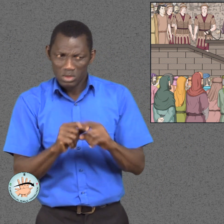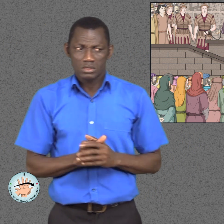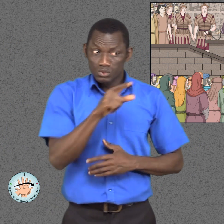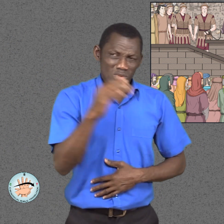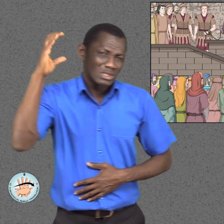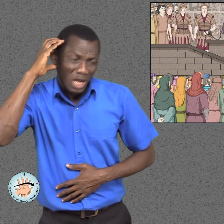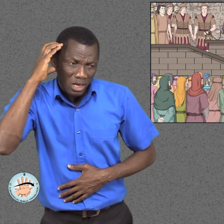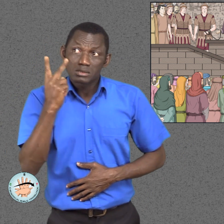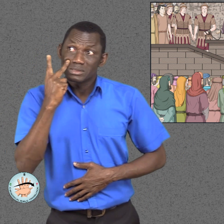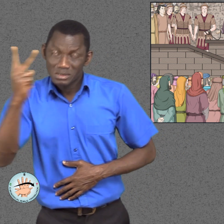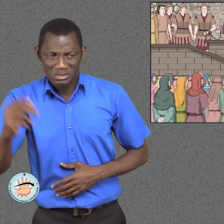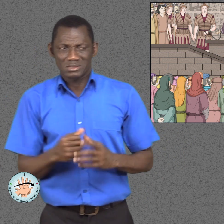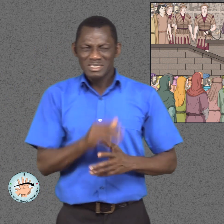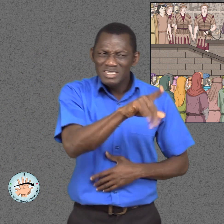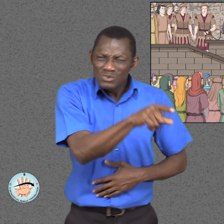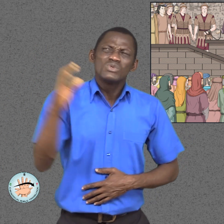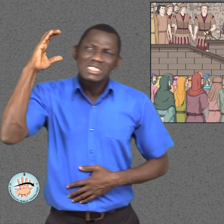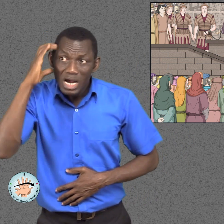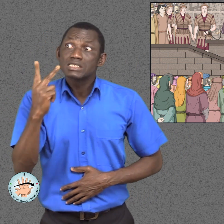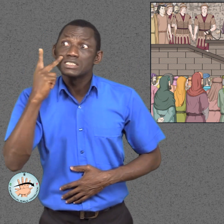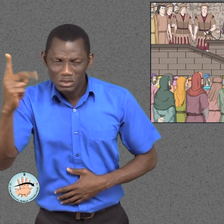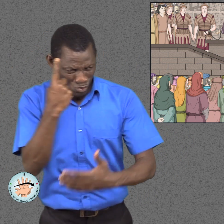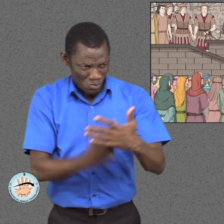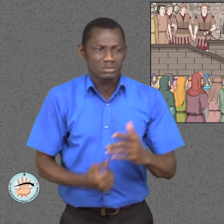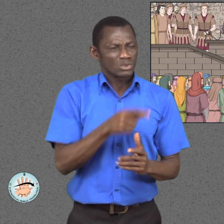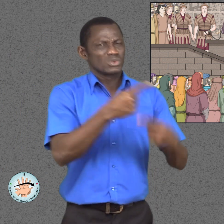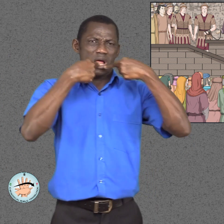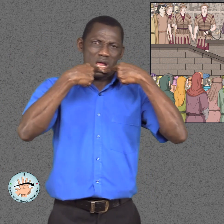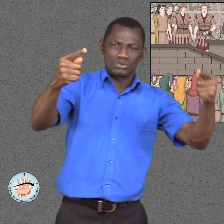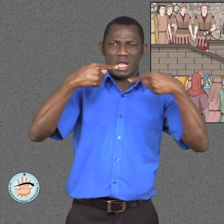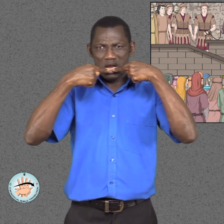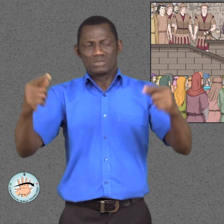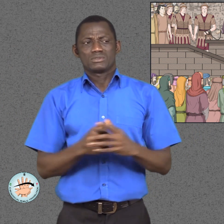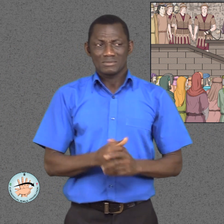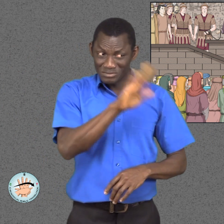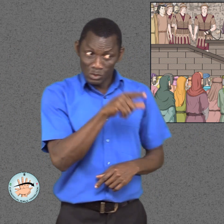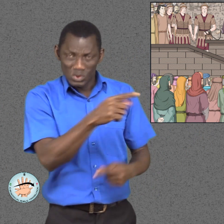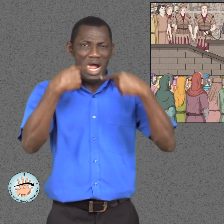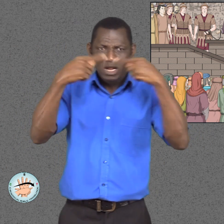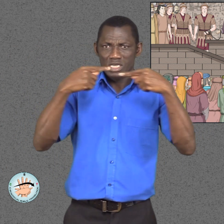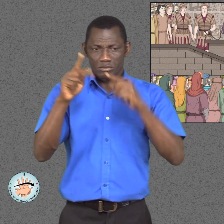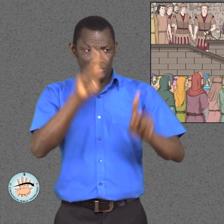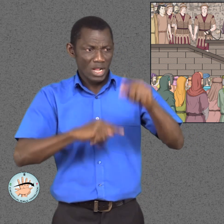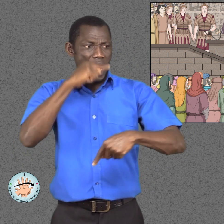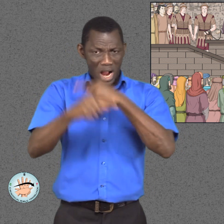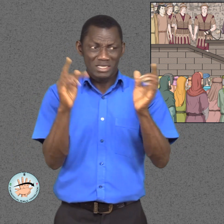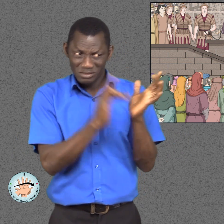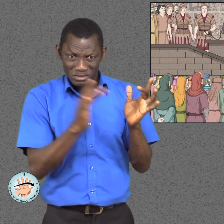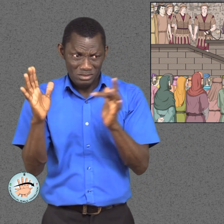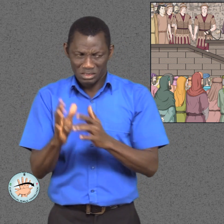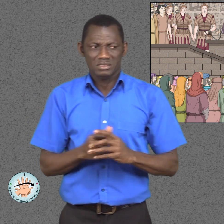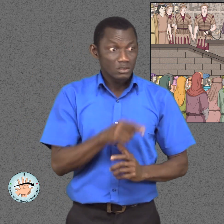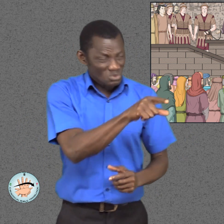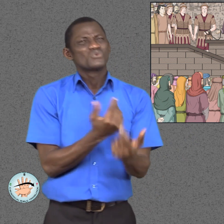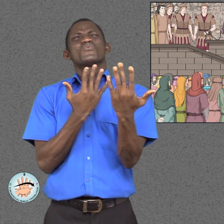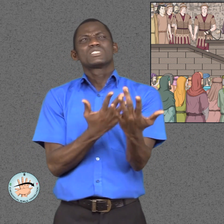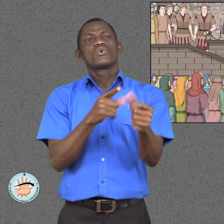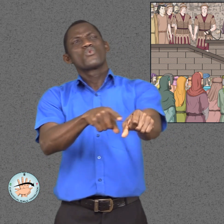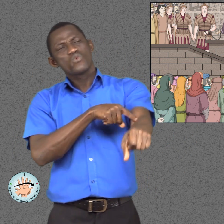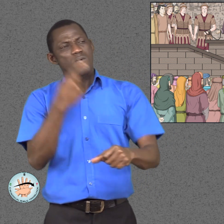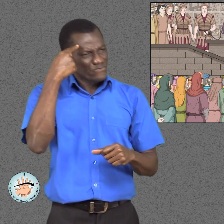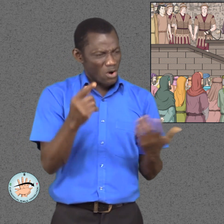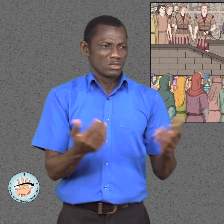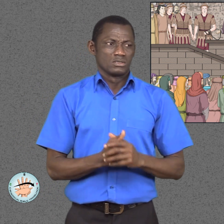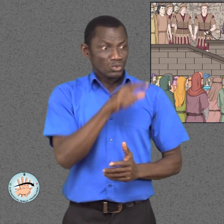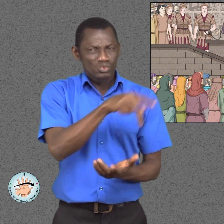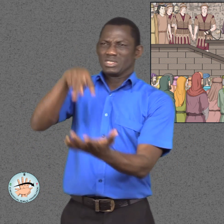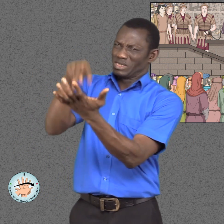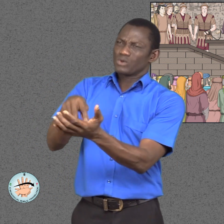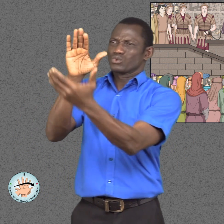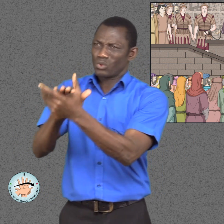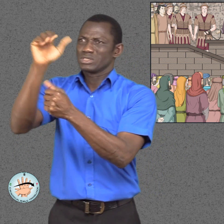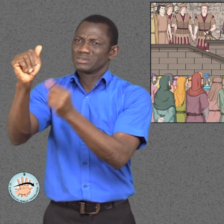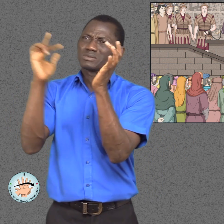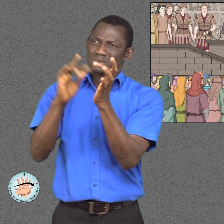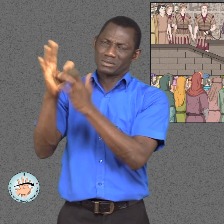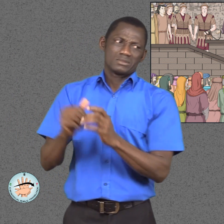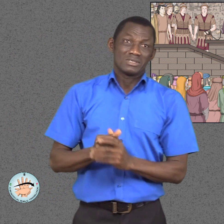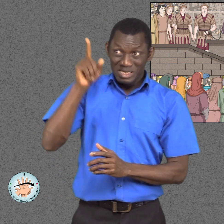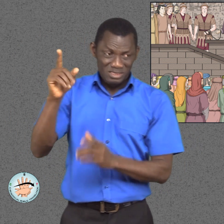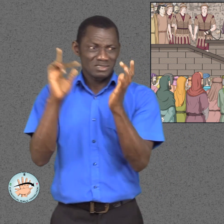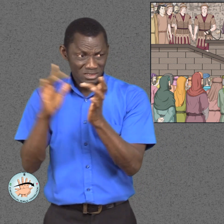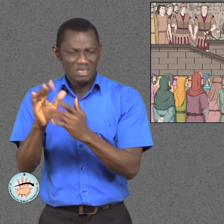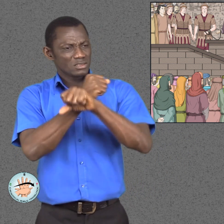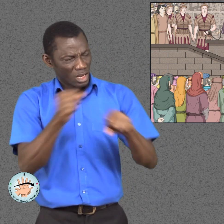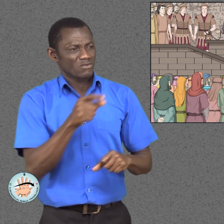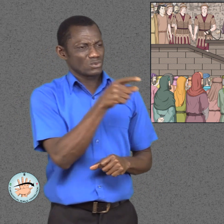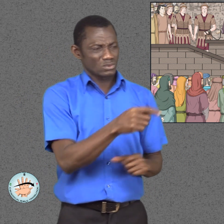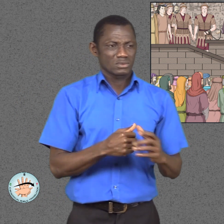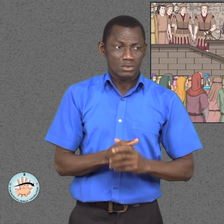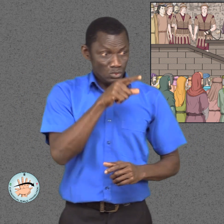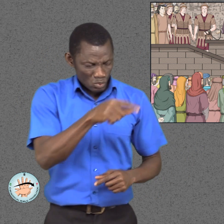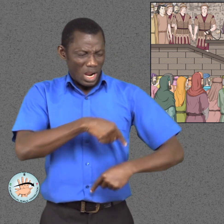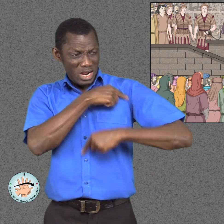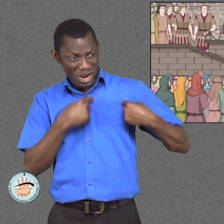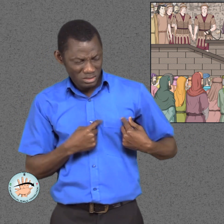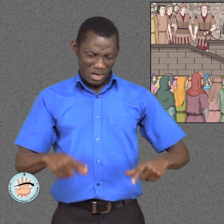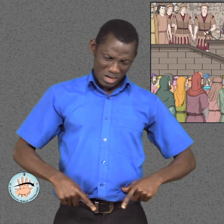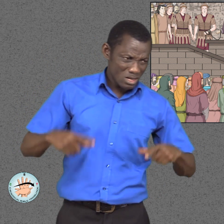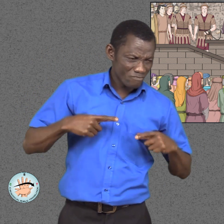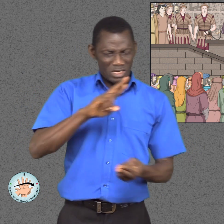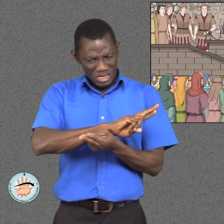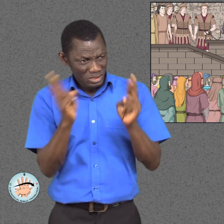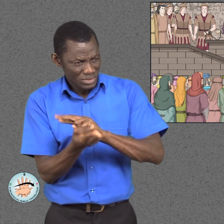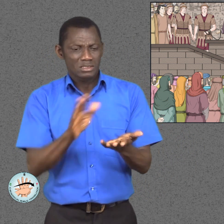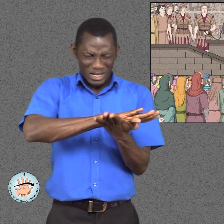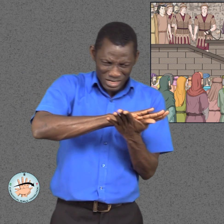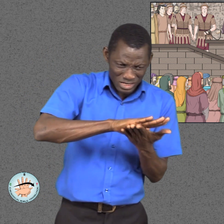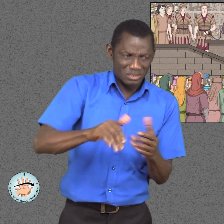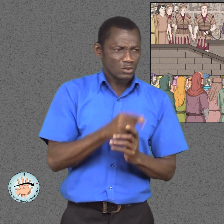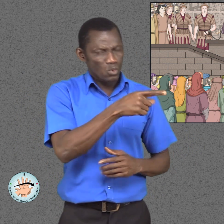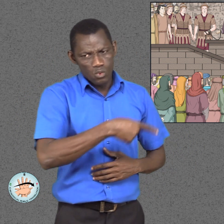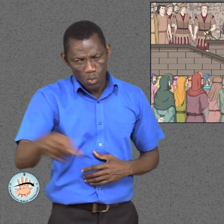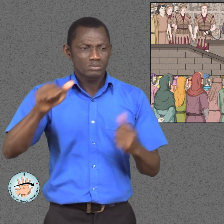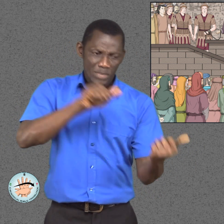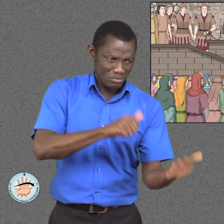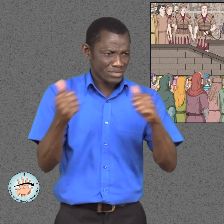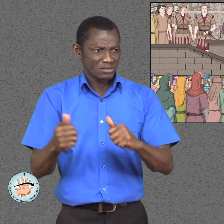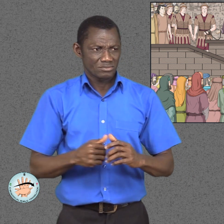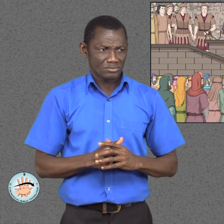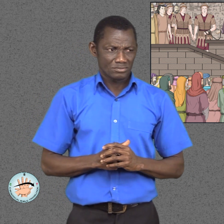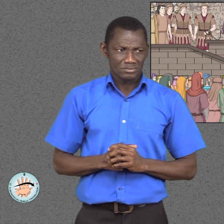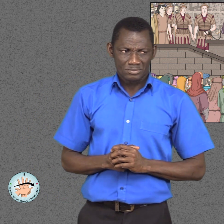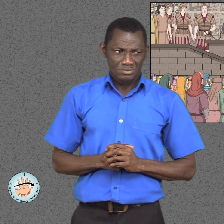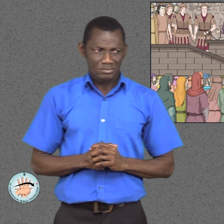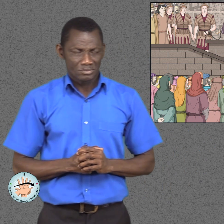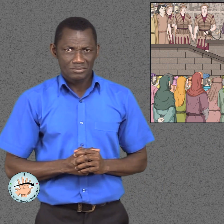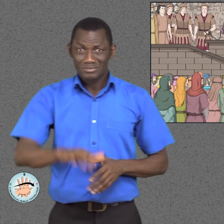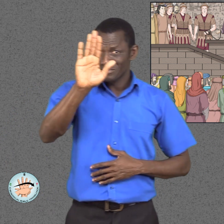And now what are you waiting for? Get up, be baptized, and wash your sins away, calling on His name.’